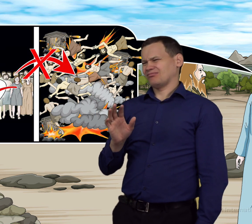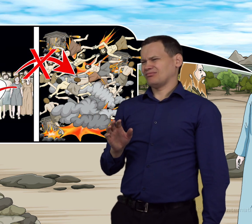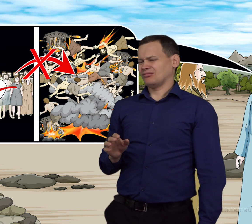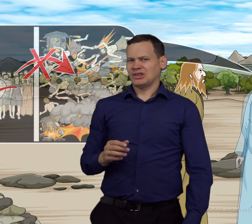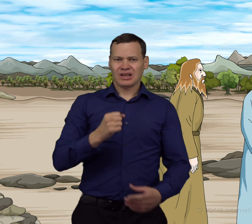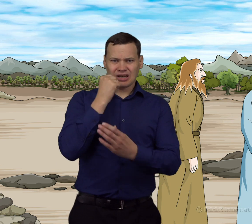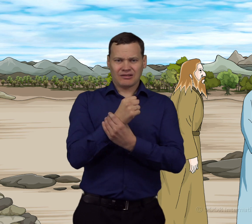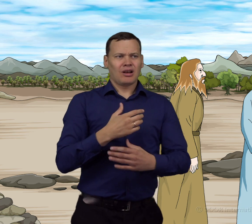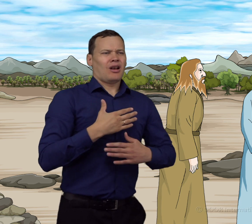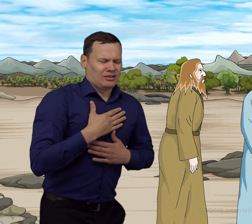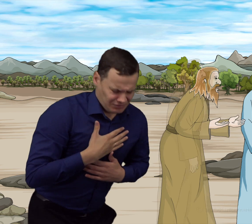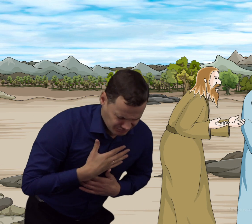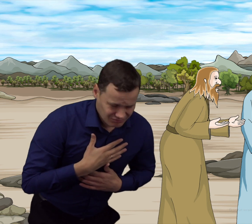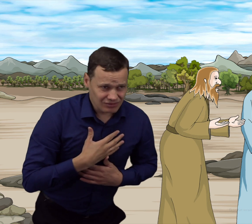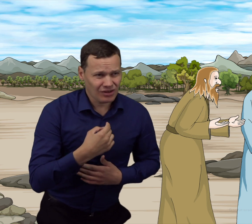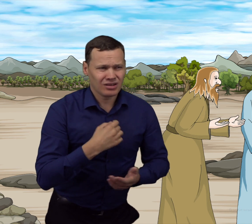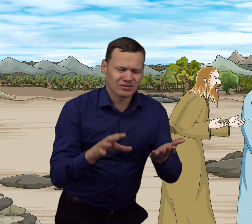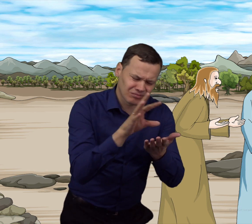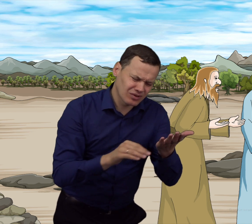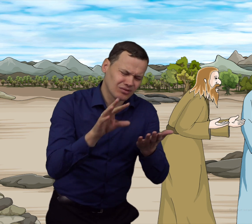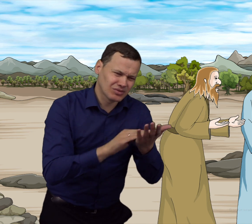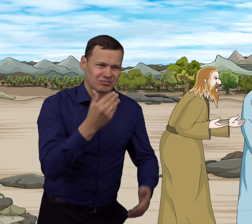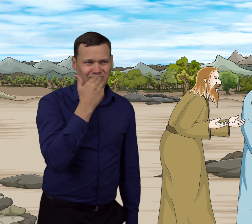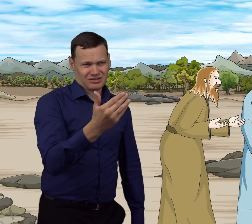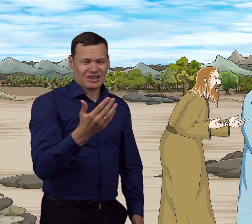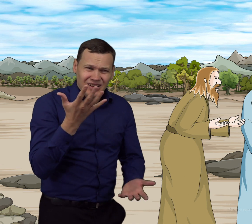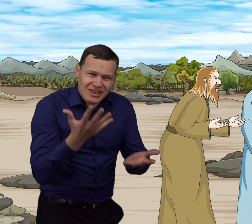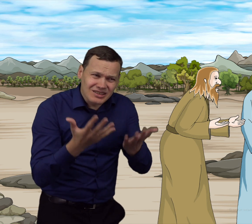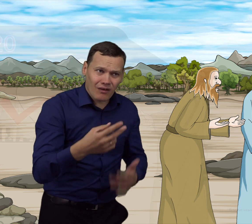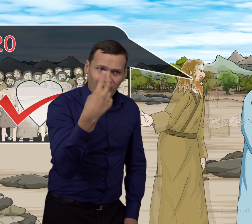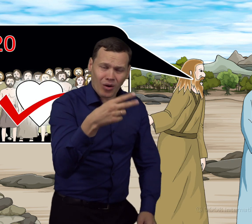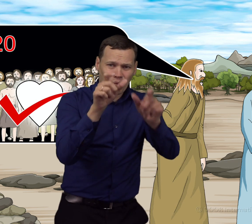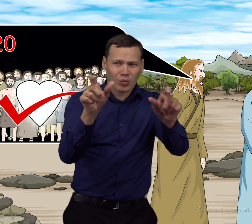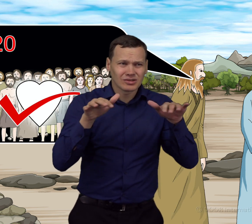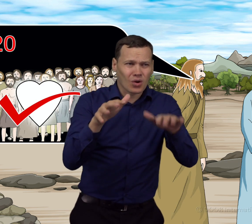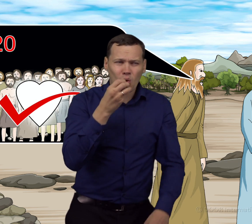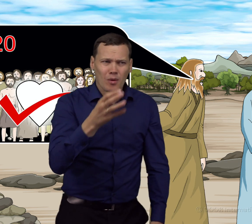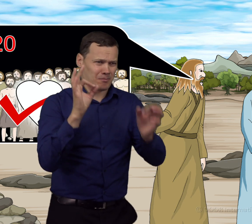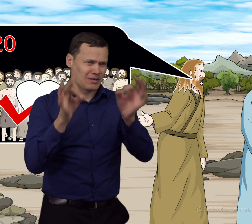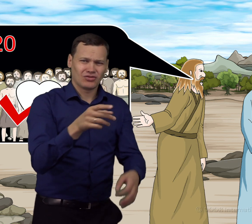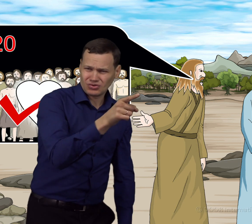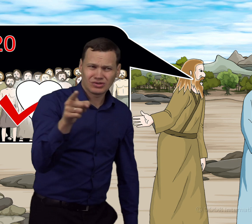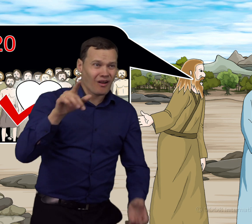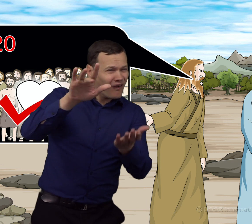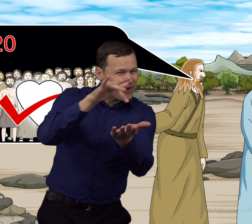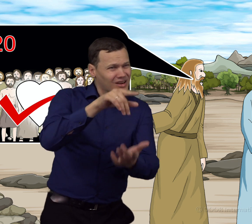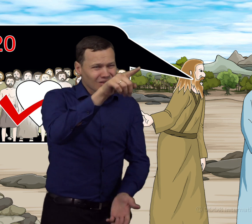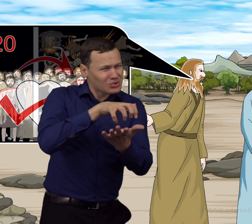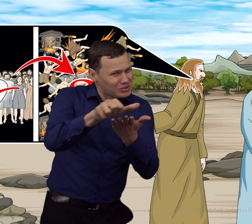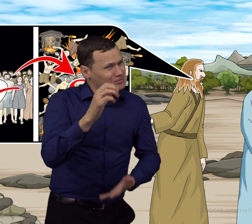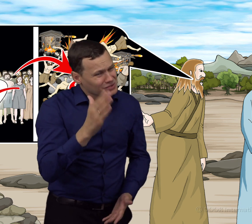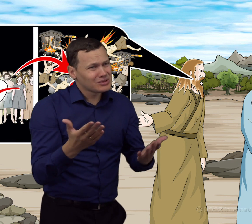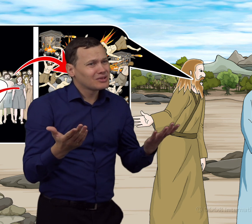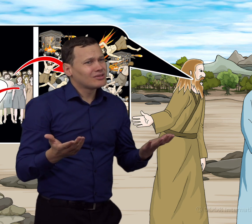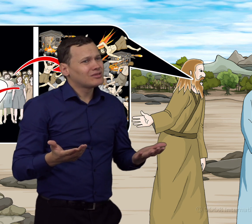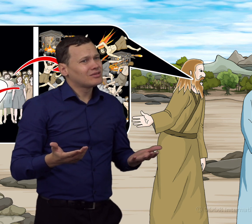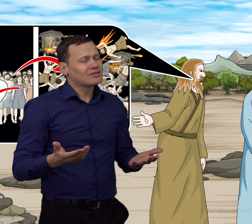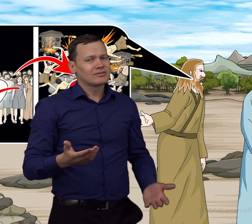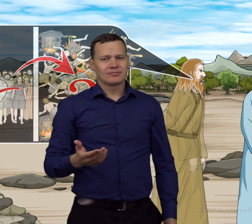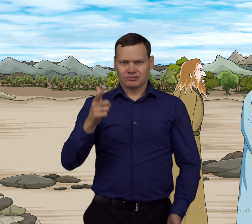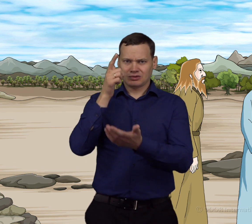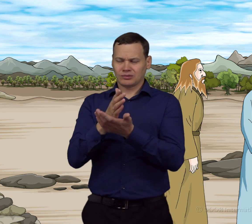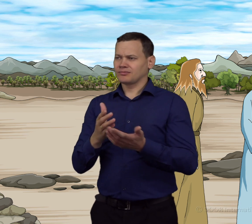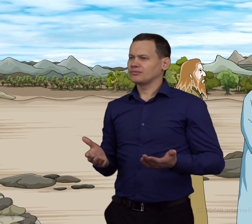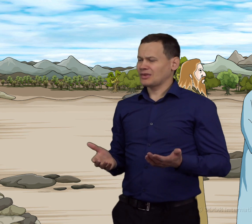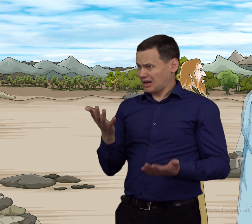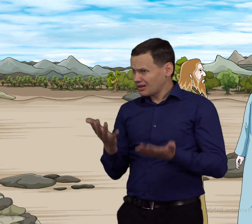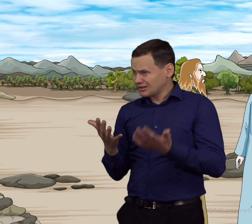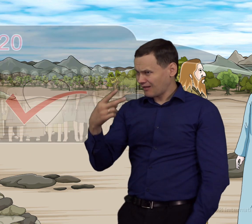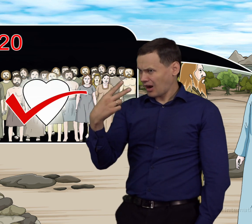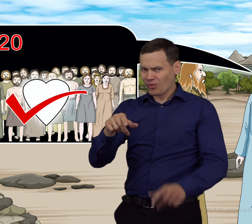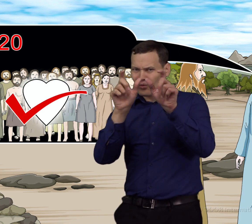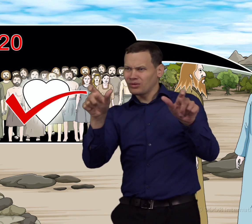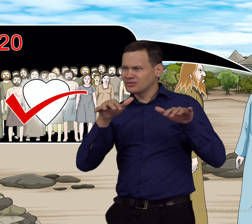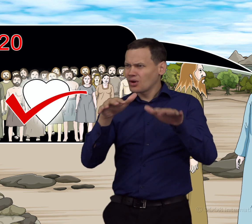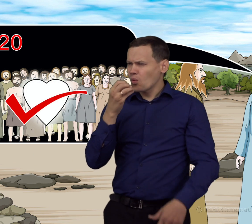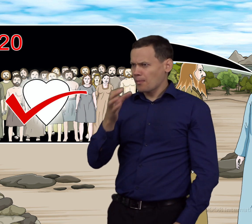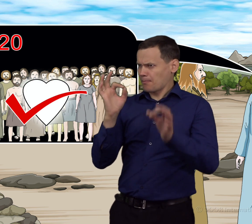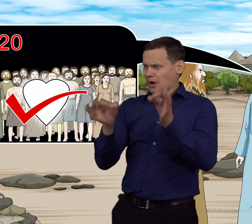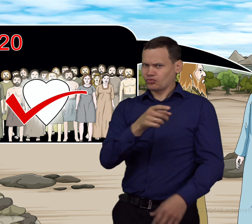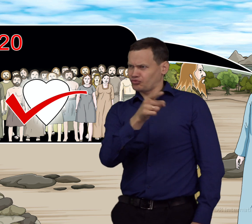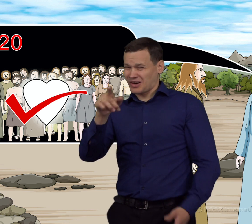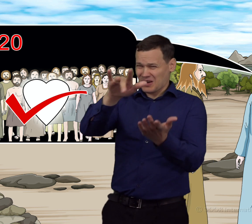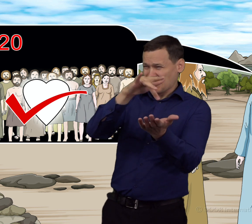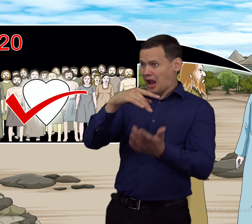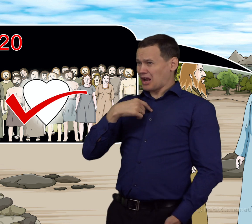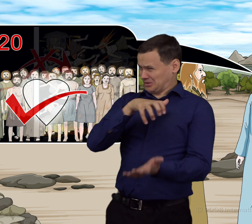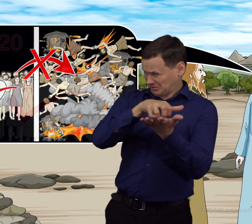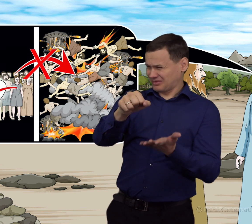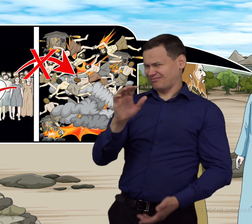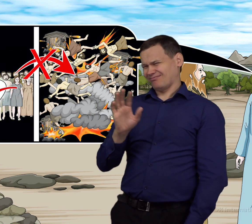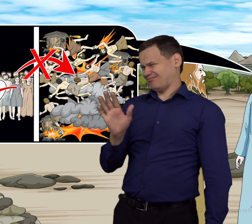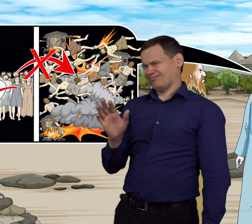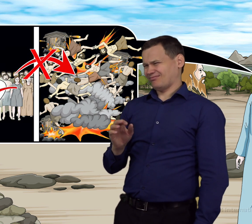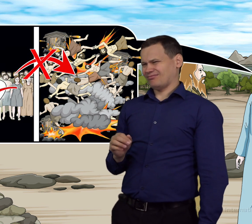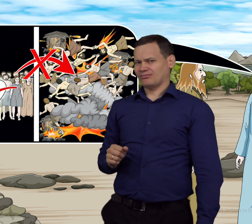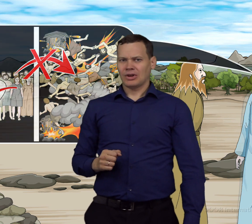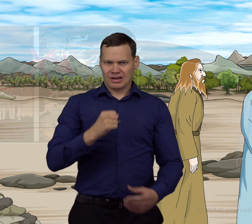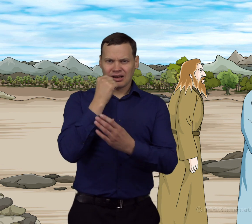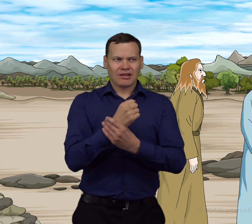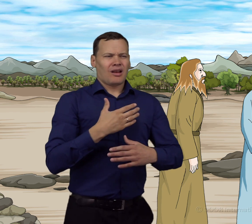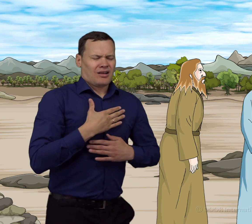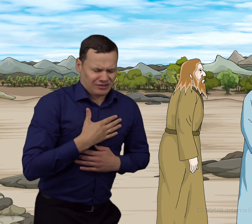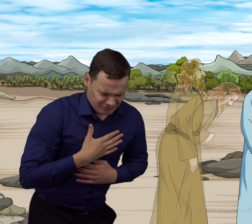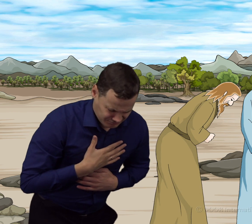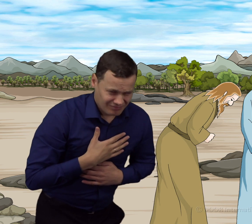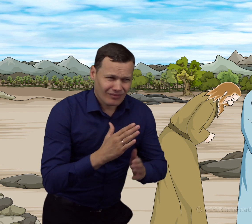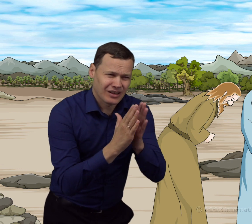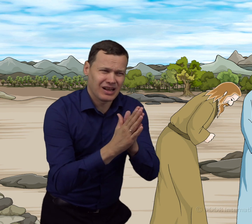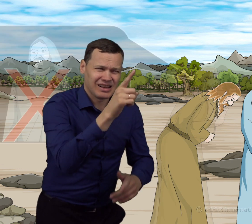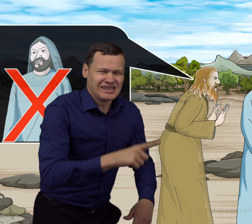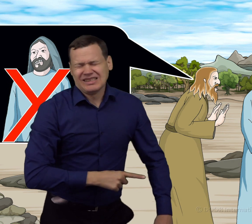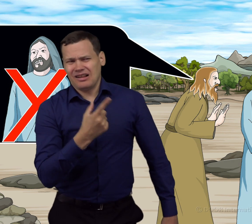And Abraham said, “Now that I have ventured to speak to the Lord, suppose twenty are found there?” He answered, “On account of the twenty, I will not destroy it.”